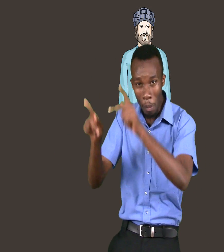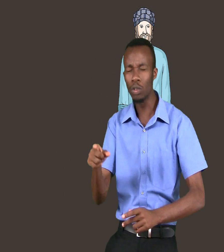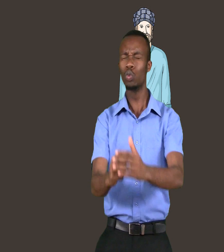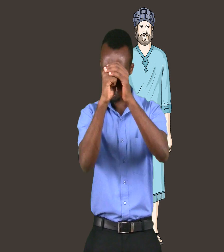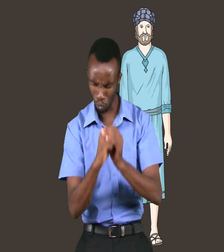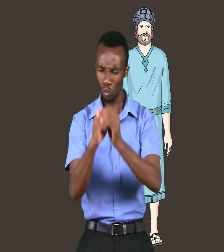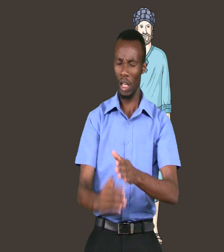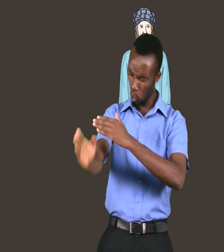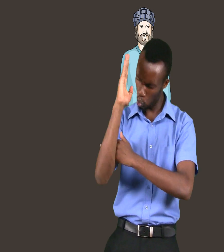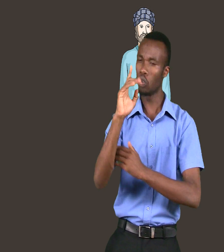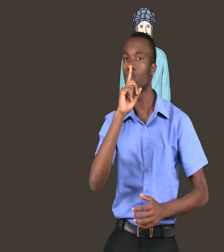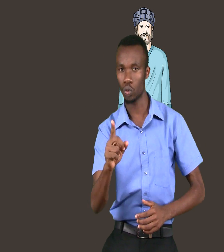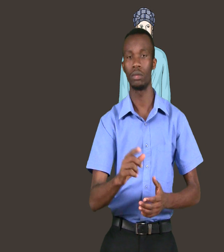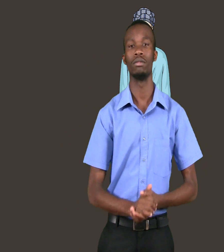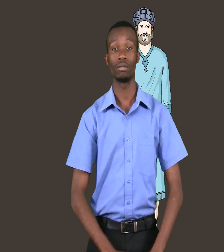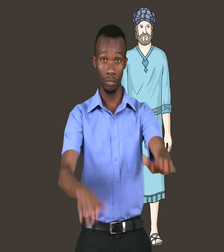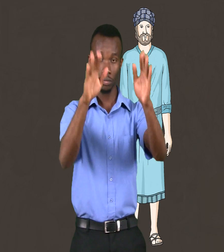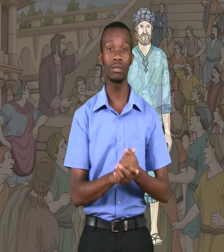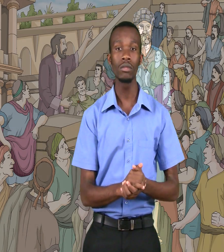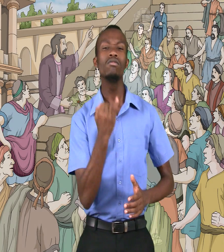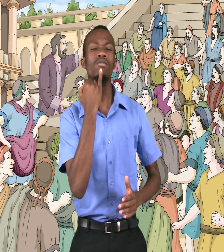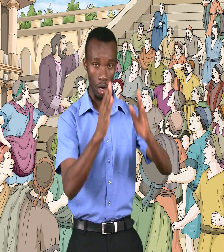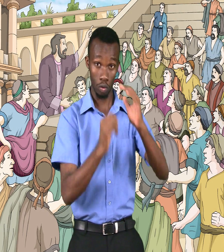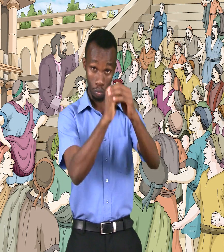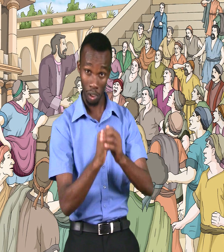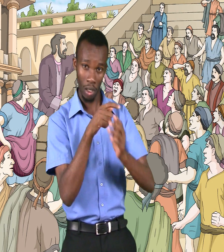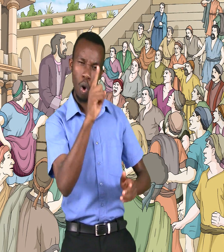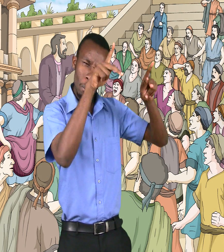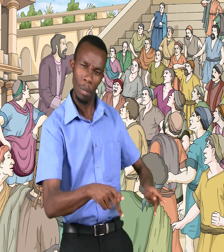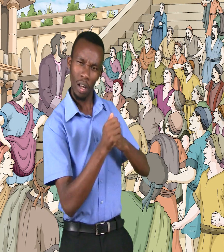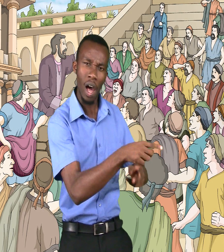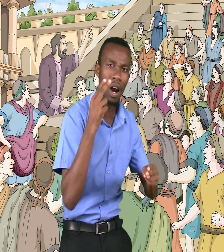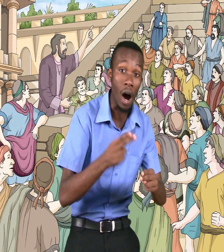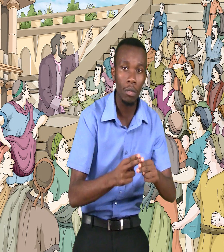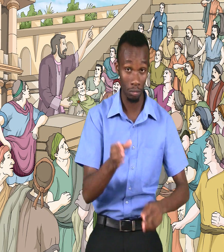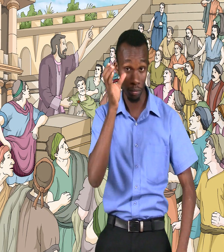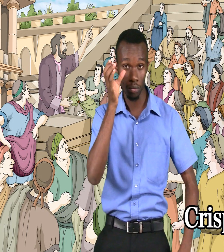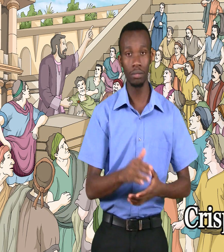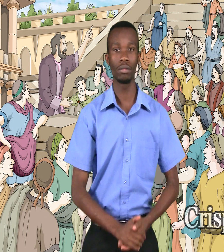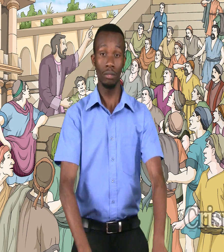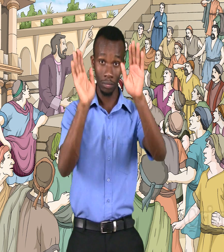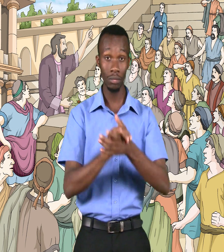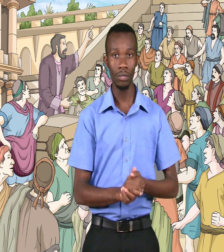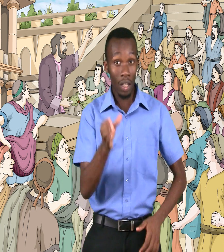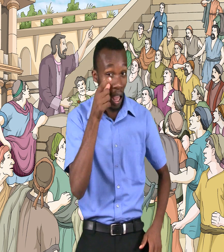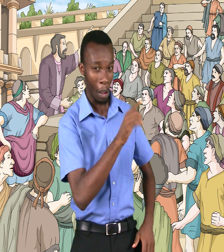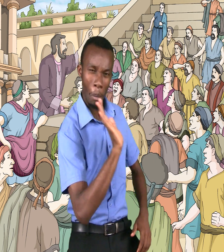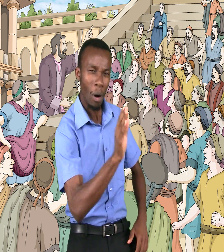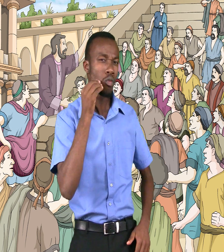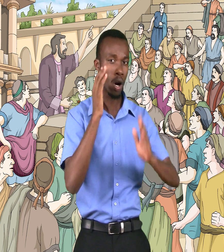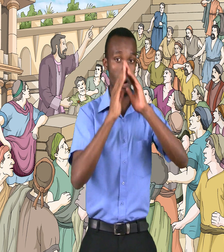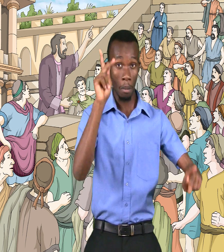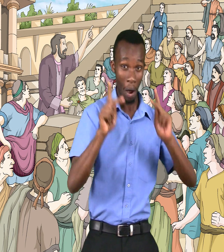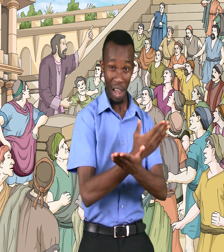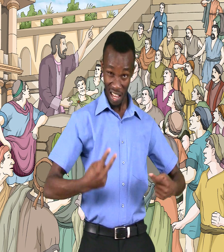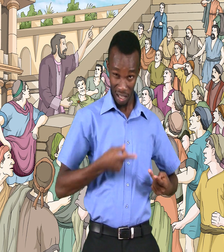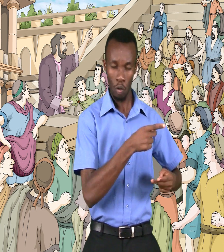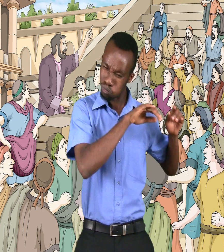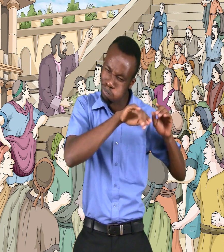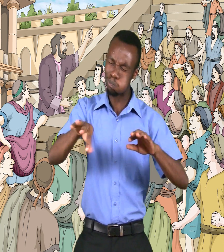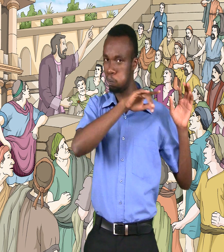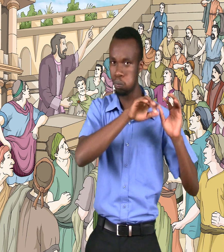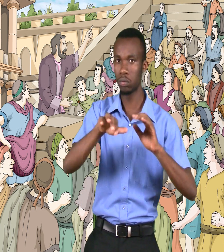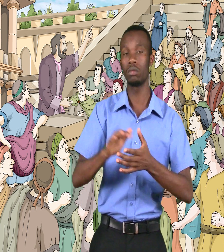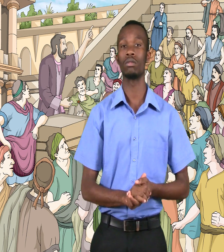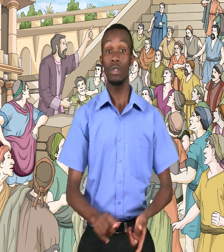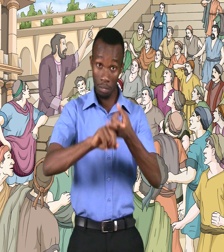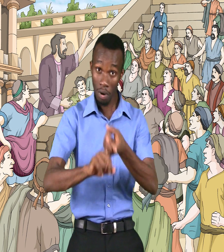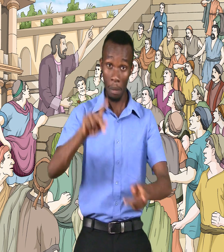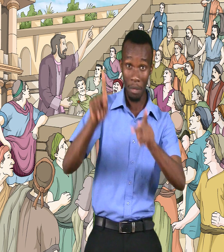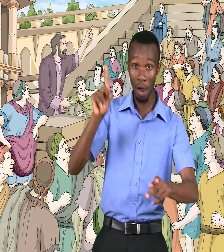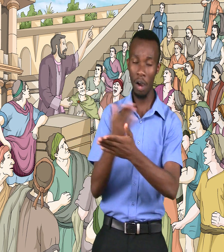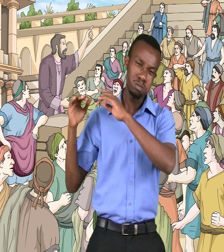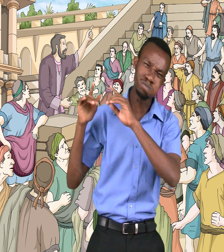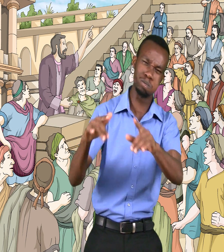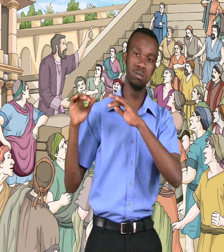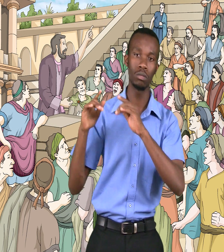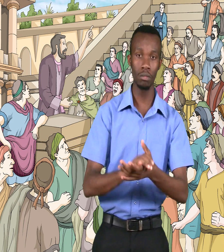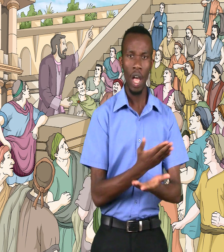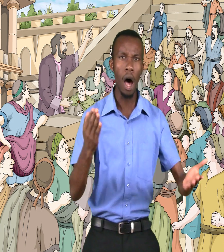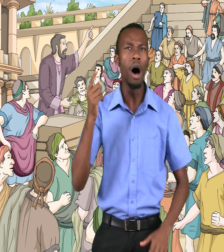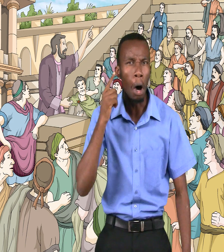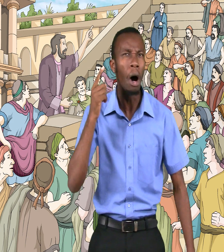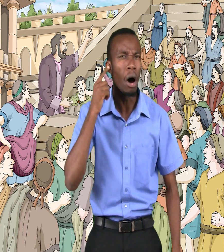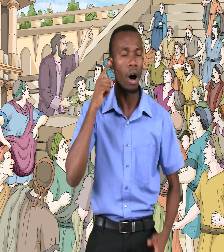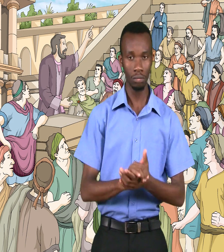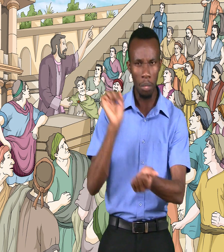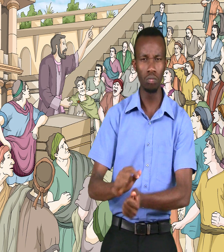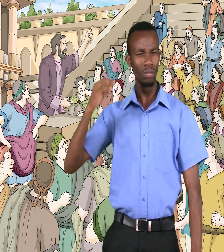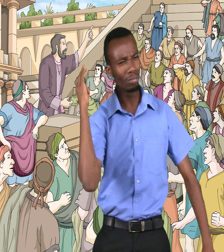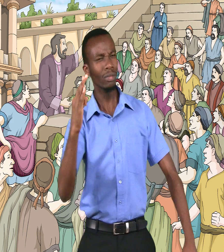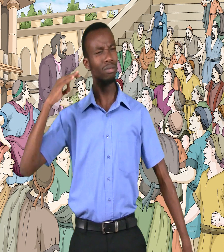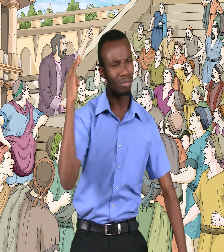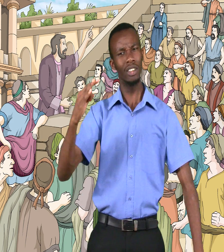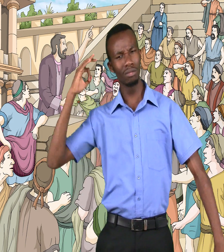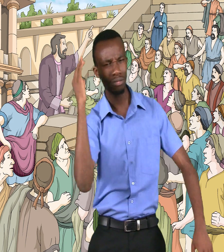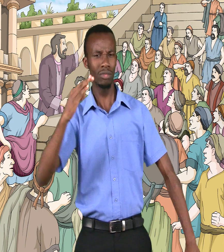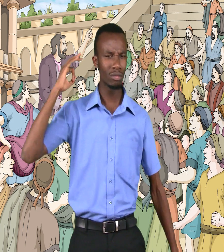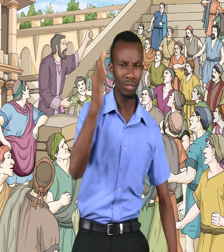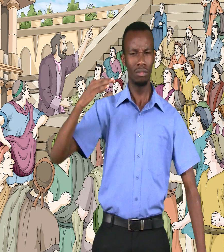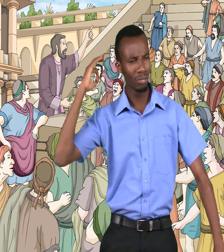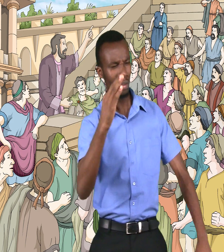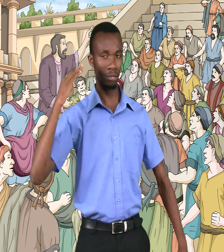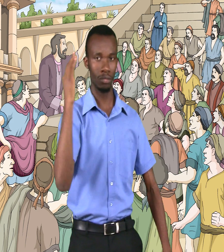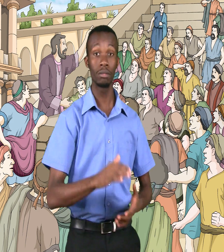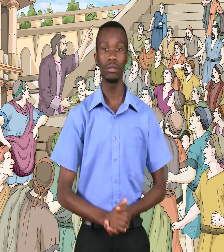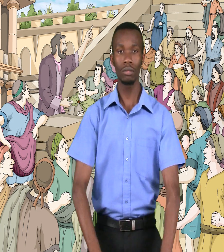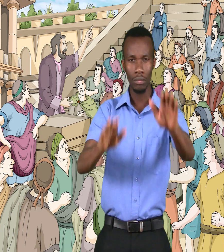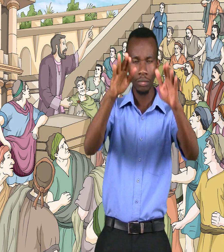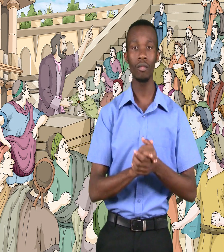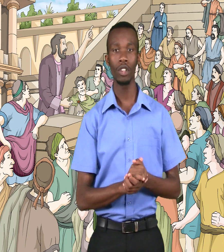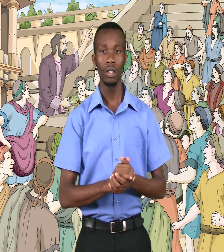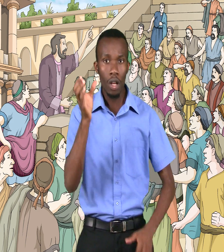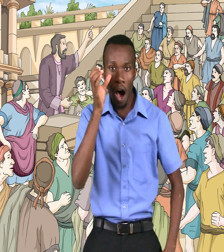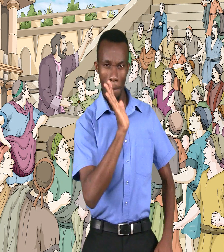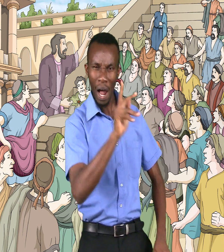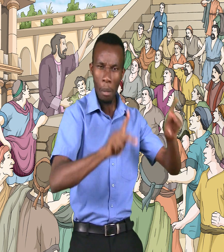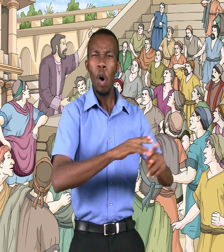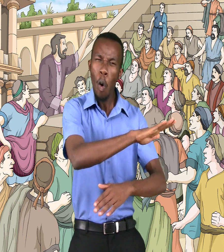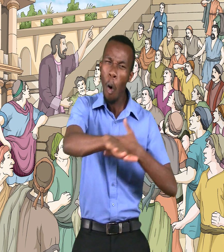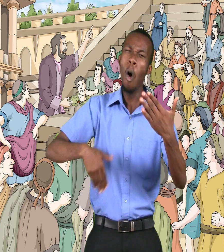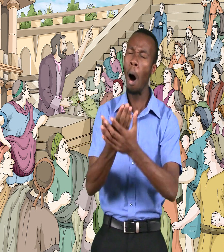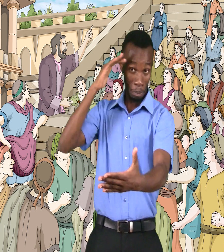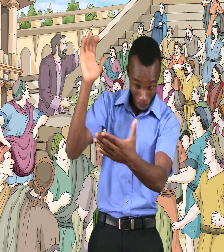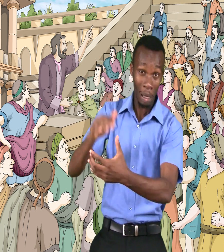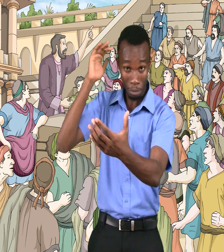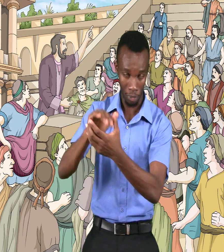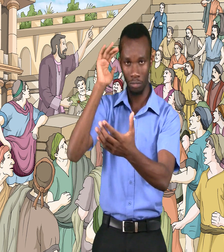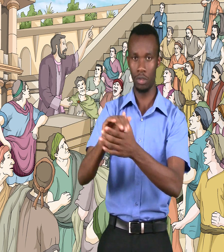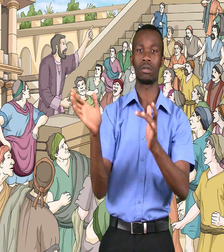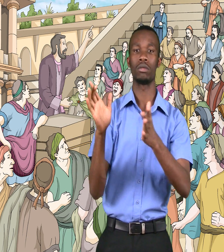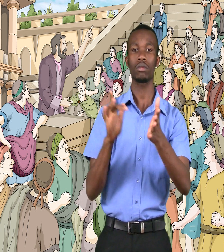Crispus, the synagogue leader, and his whole household believed in the Lord.